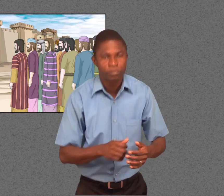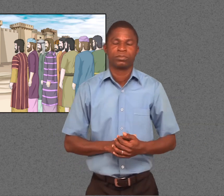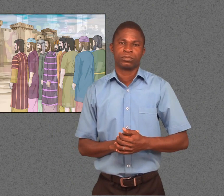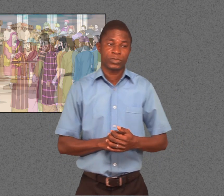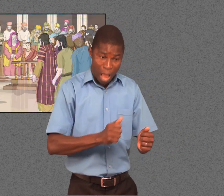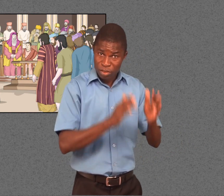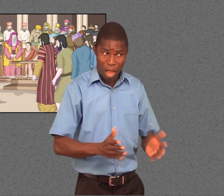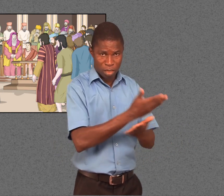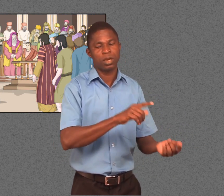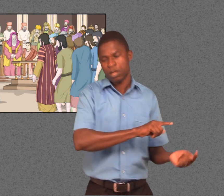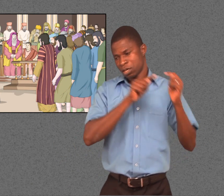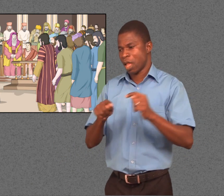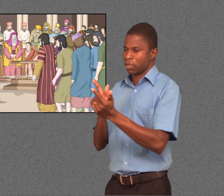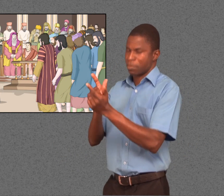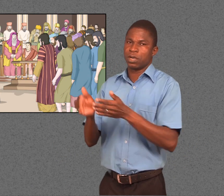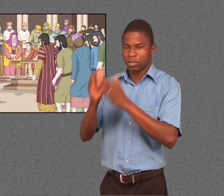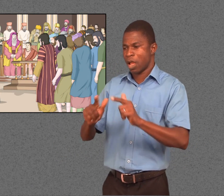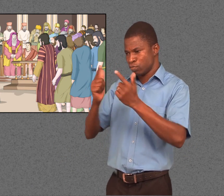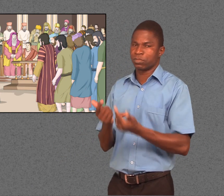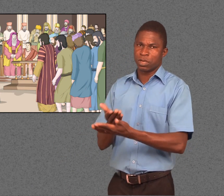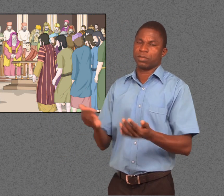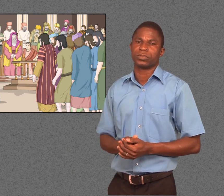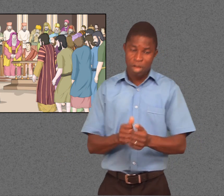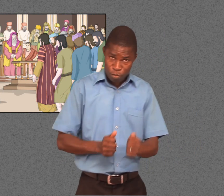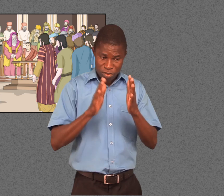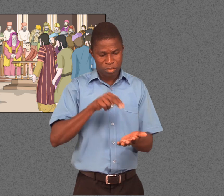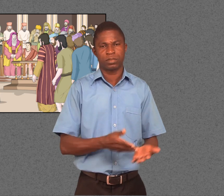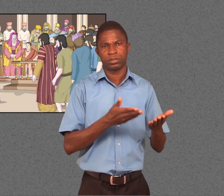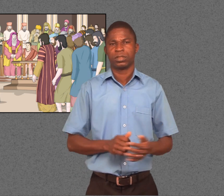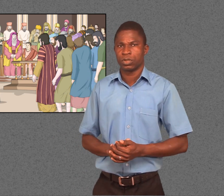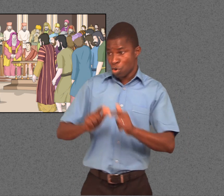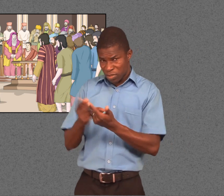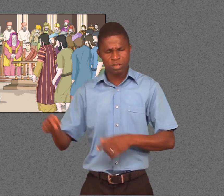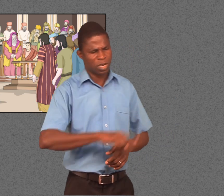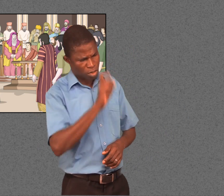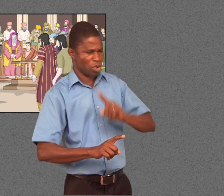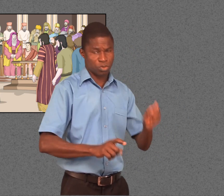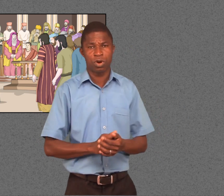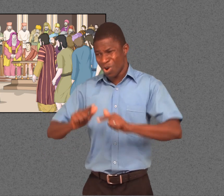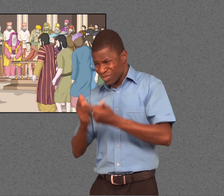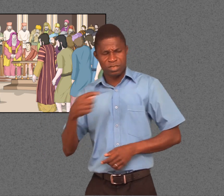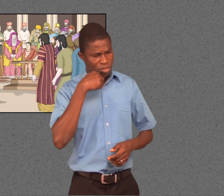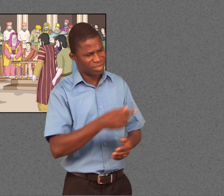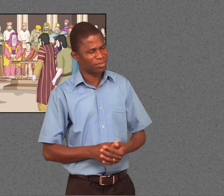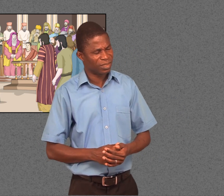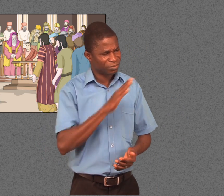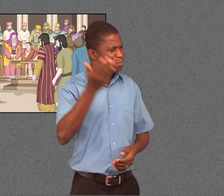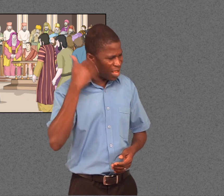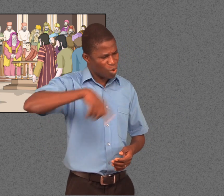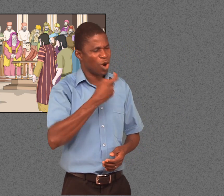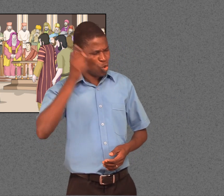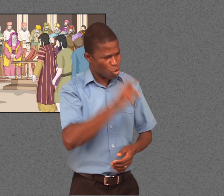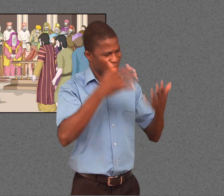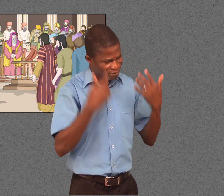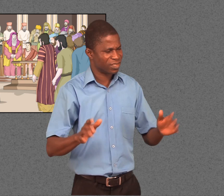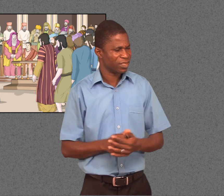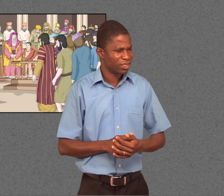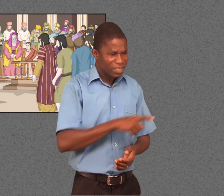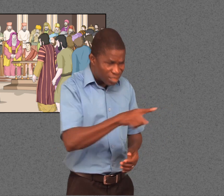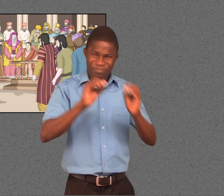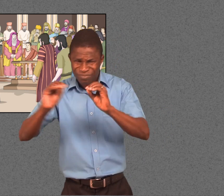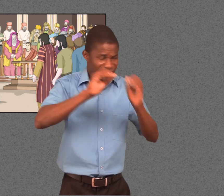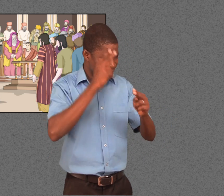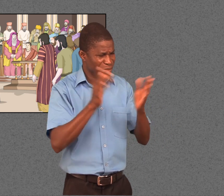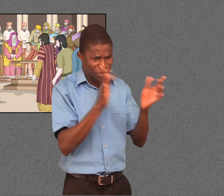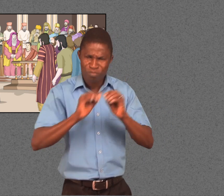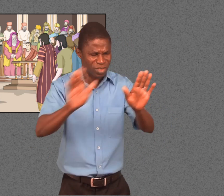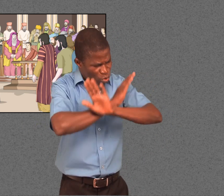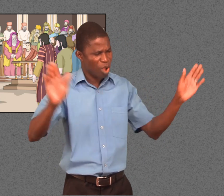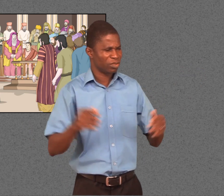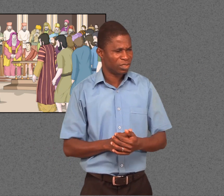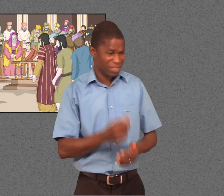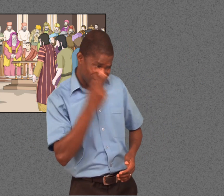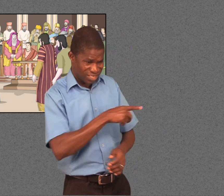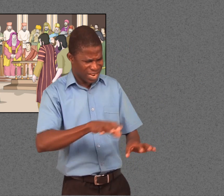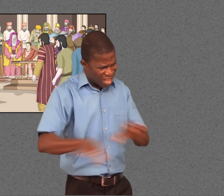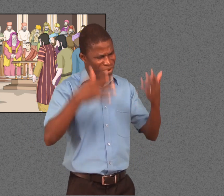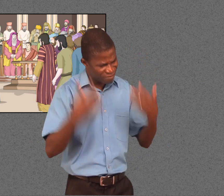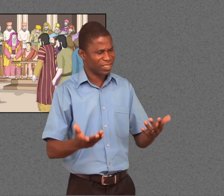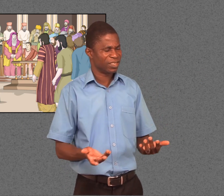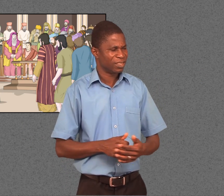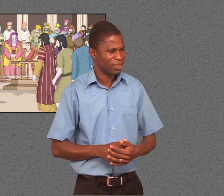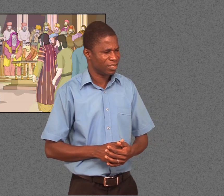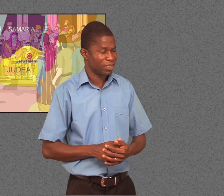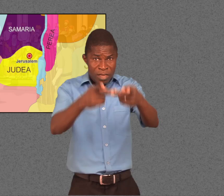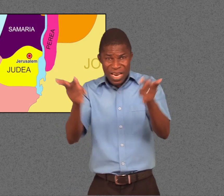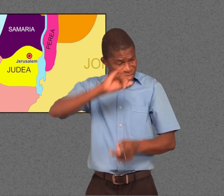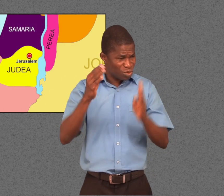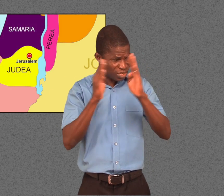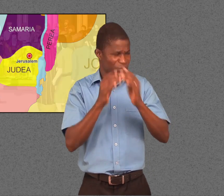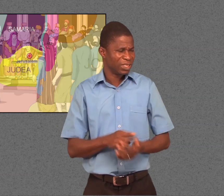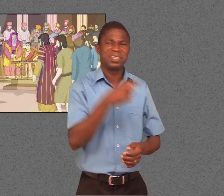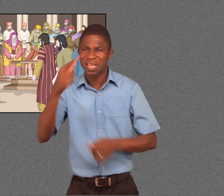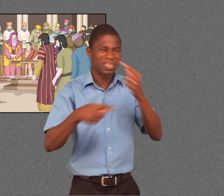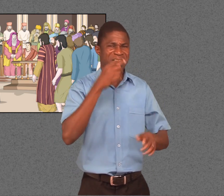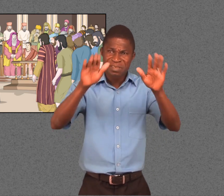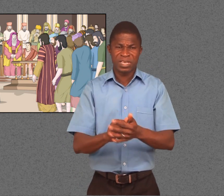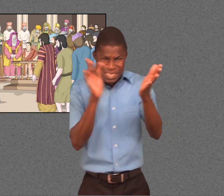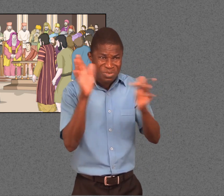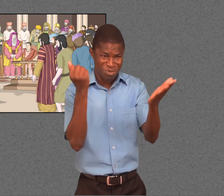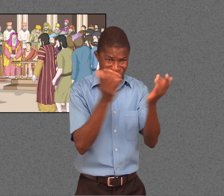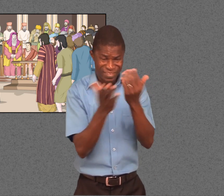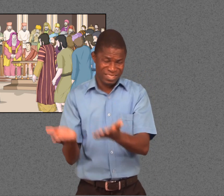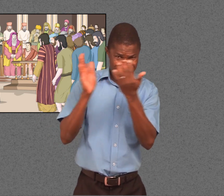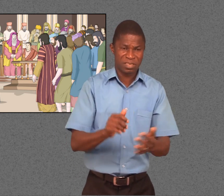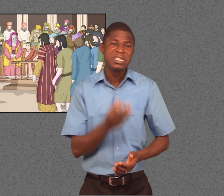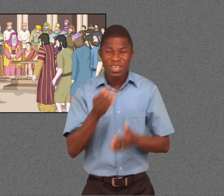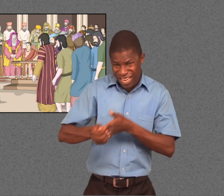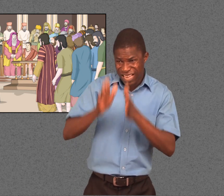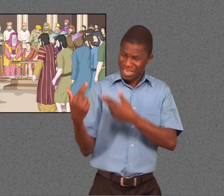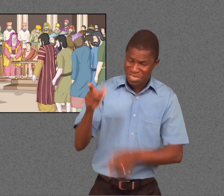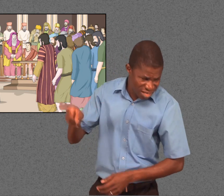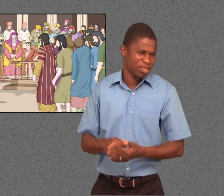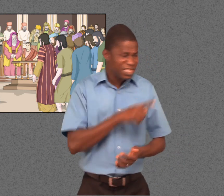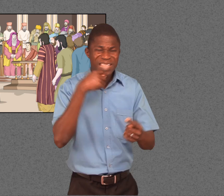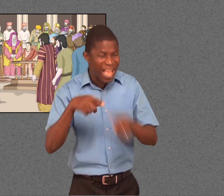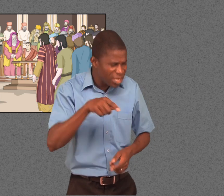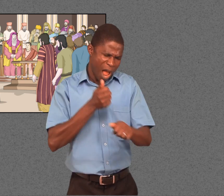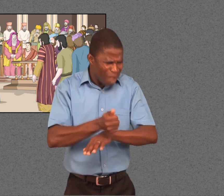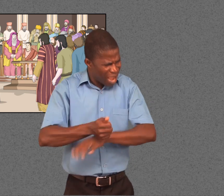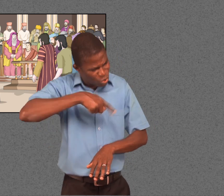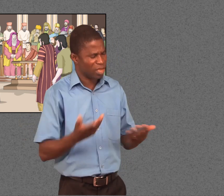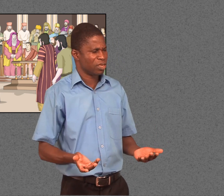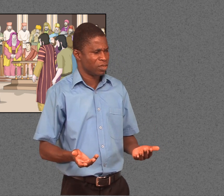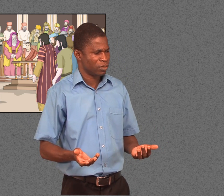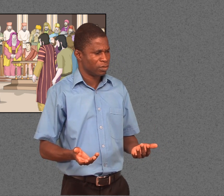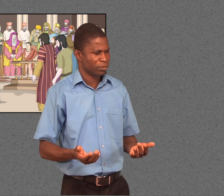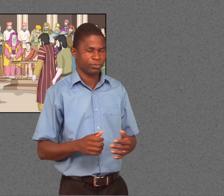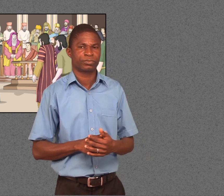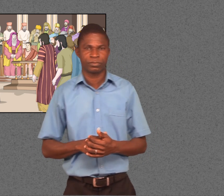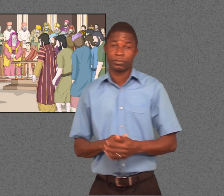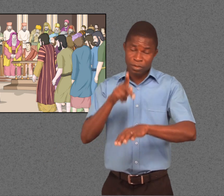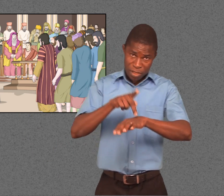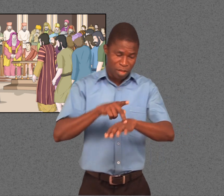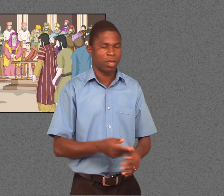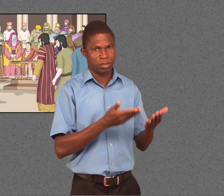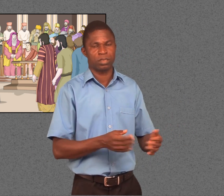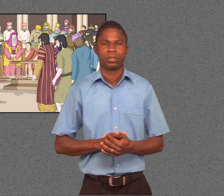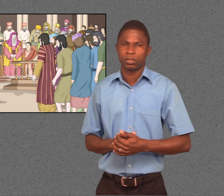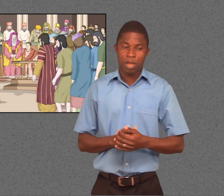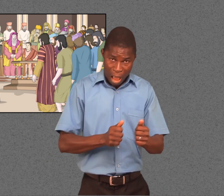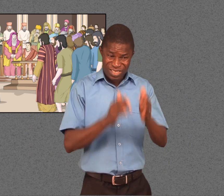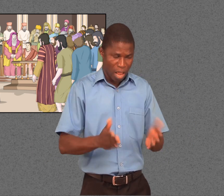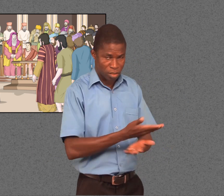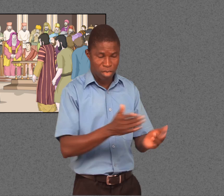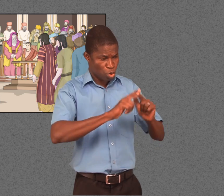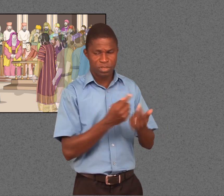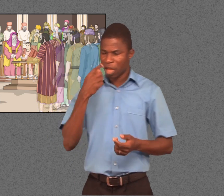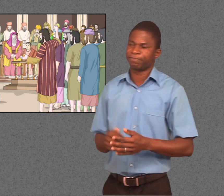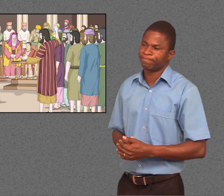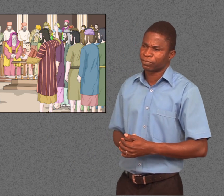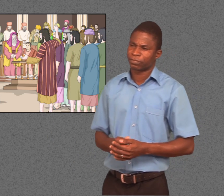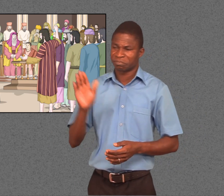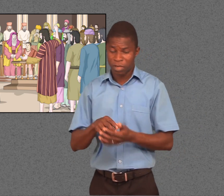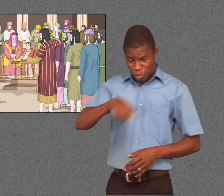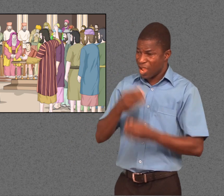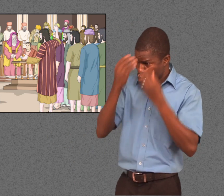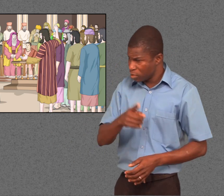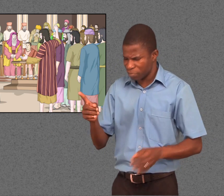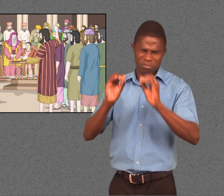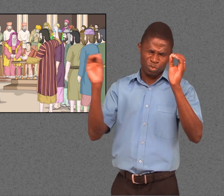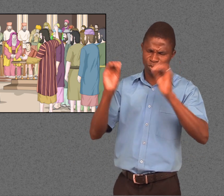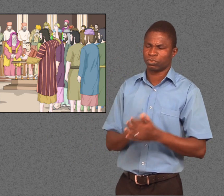They brought them in and made them stand before the Sanhedrin, where the high priest interrogated them. “We gave you strict orders not to teach in this name,” he said. “Yet you have filled Jerusalem with your teaching and are determined to make us responsible for this man’s blood.”